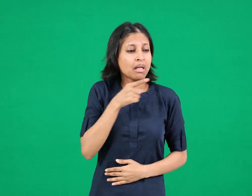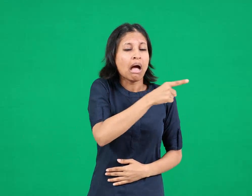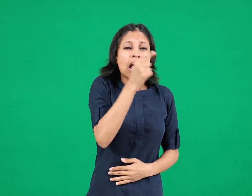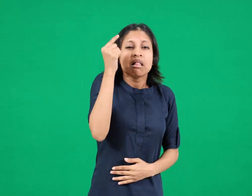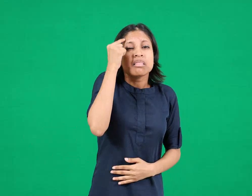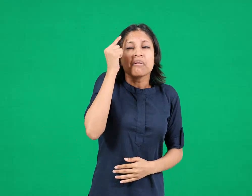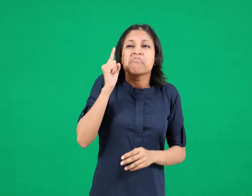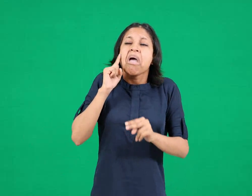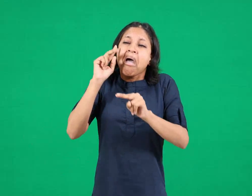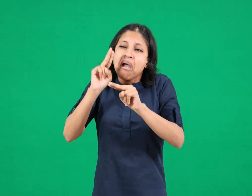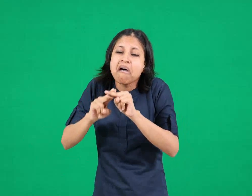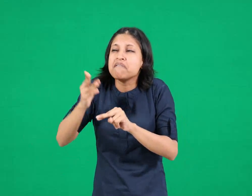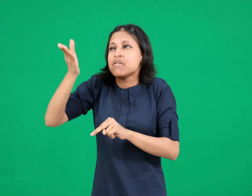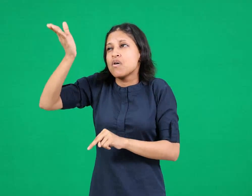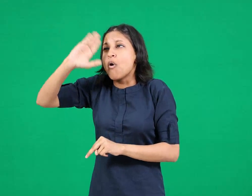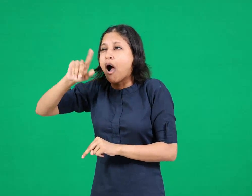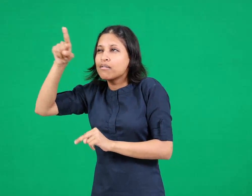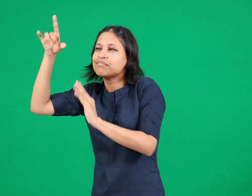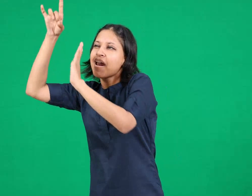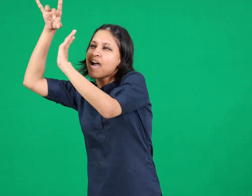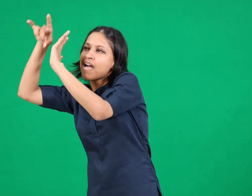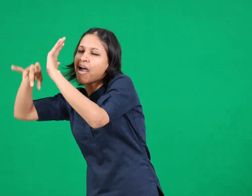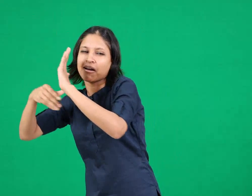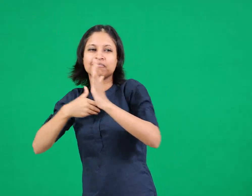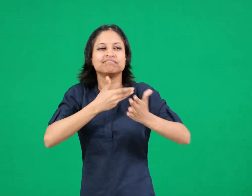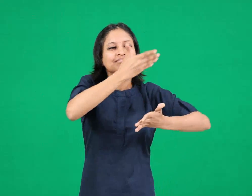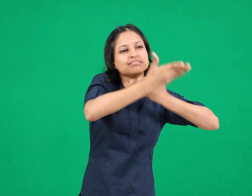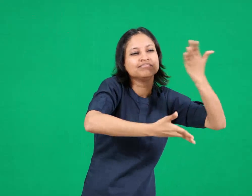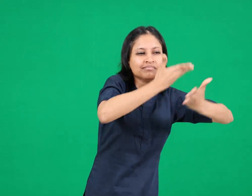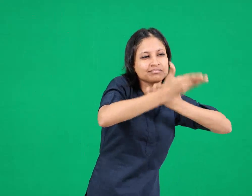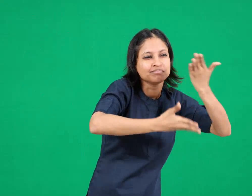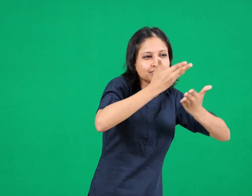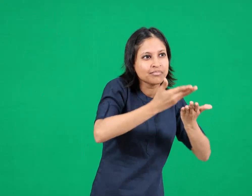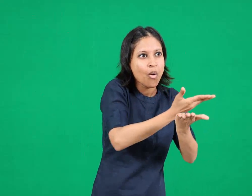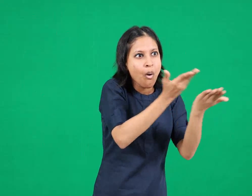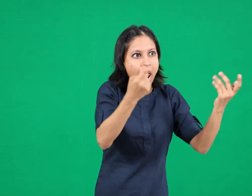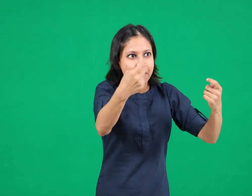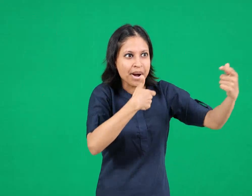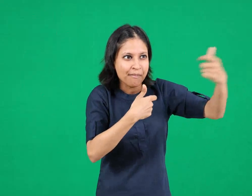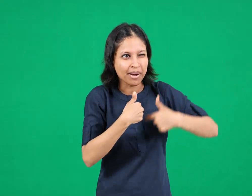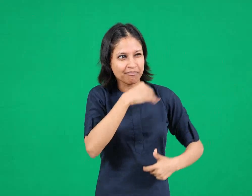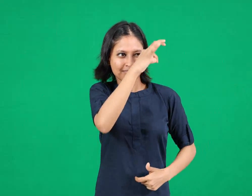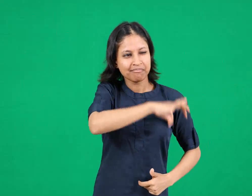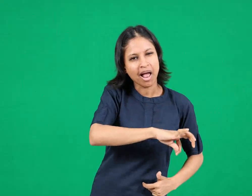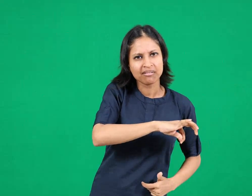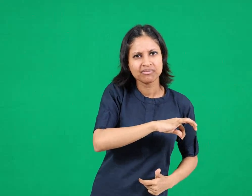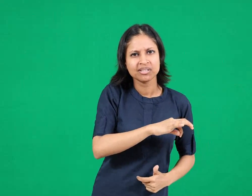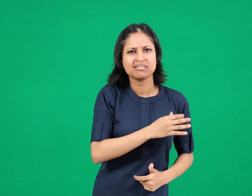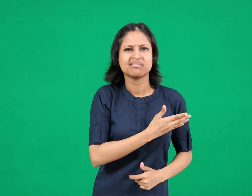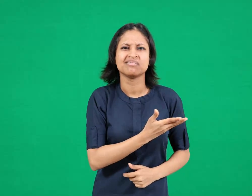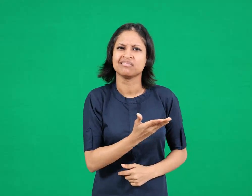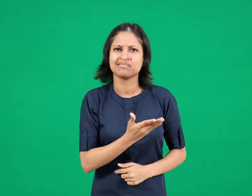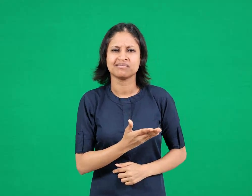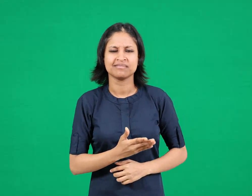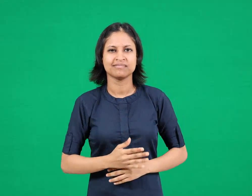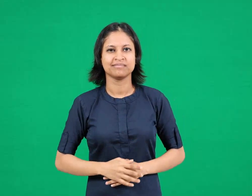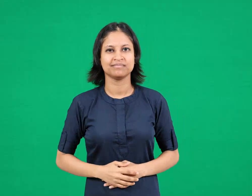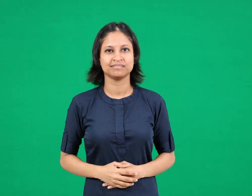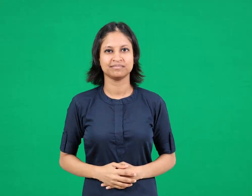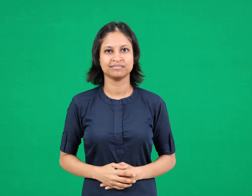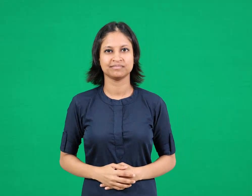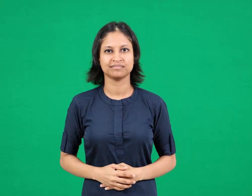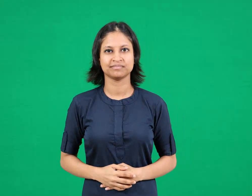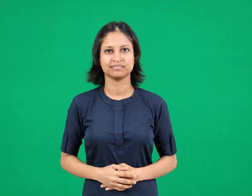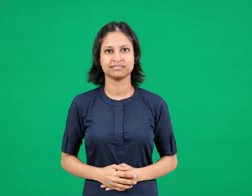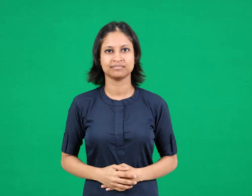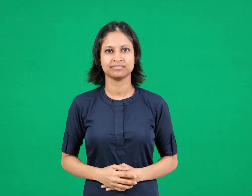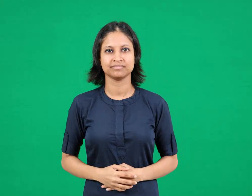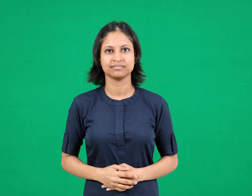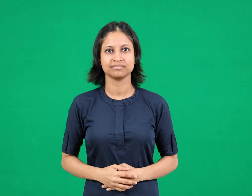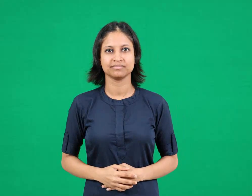These men regard godliness as a means of gain.